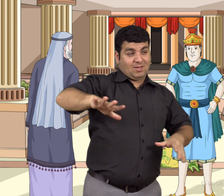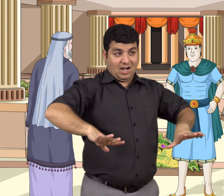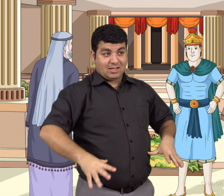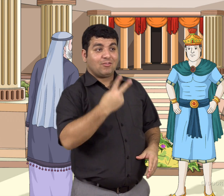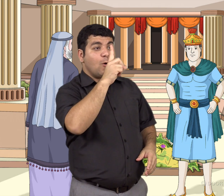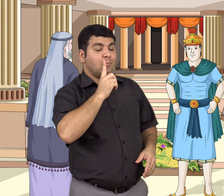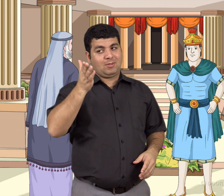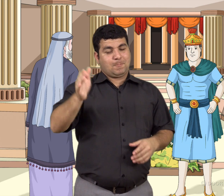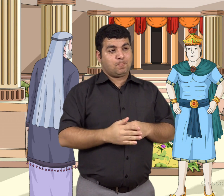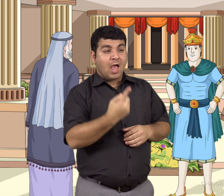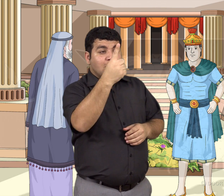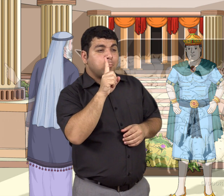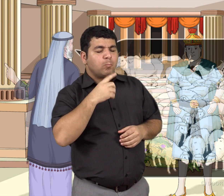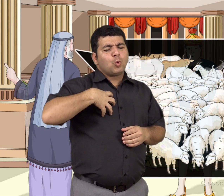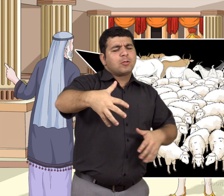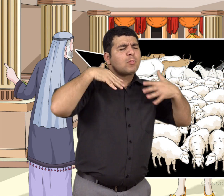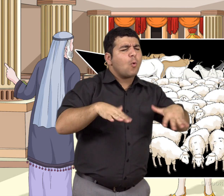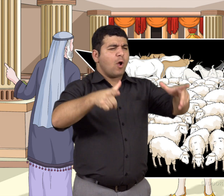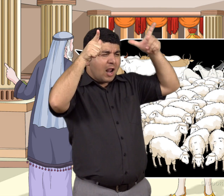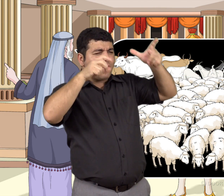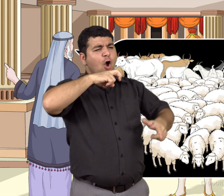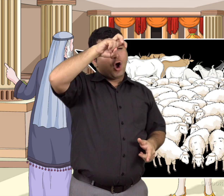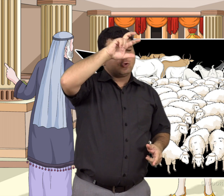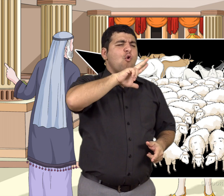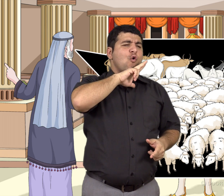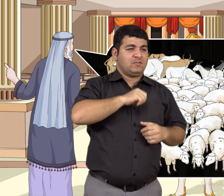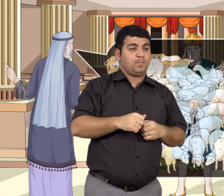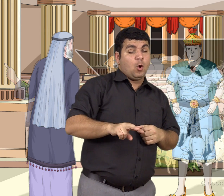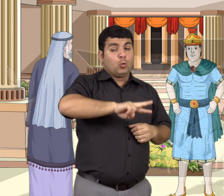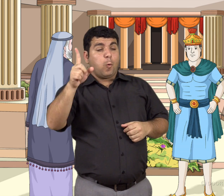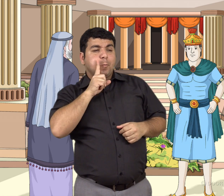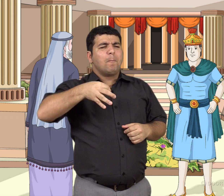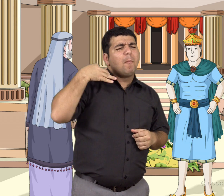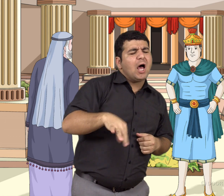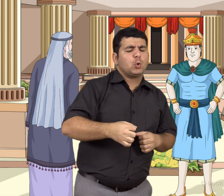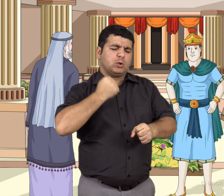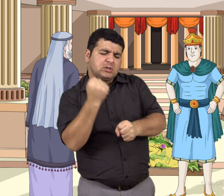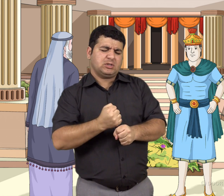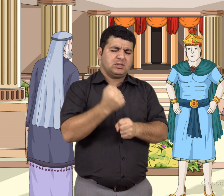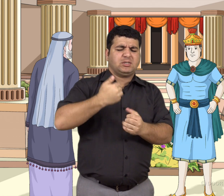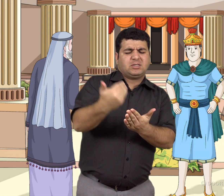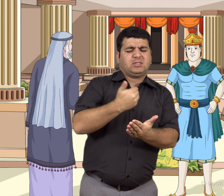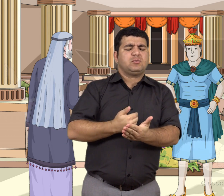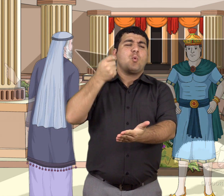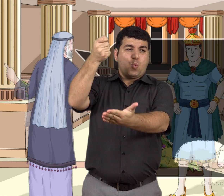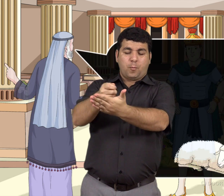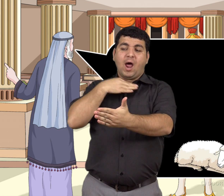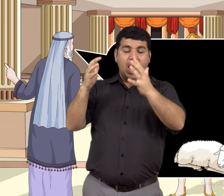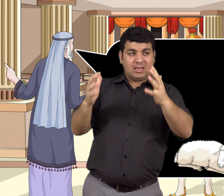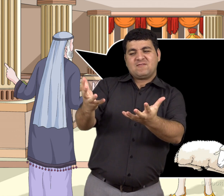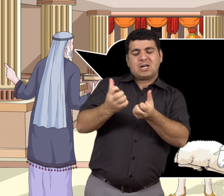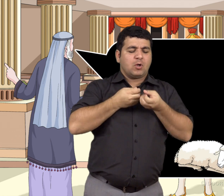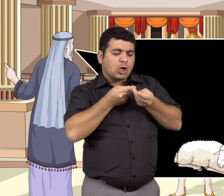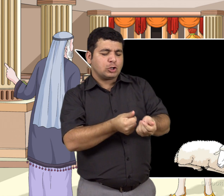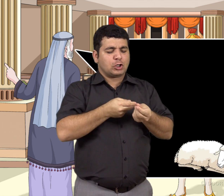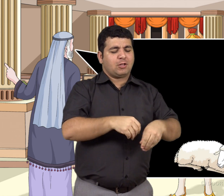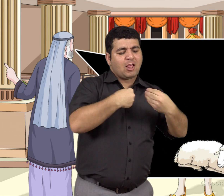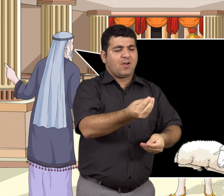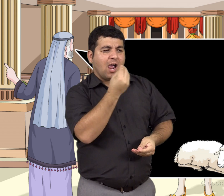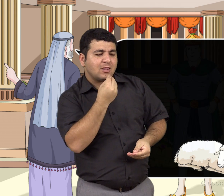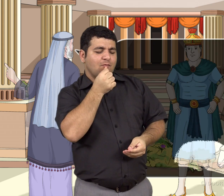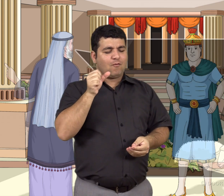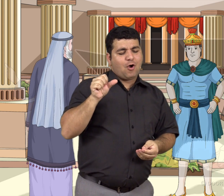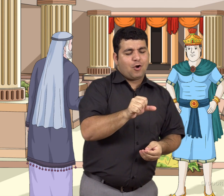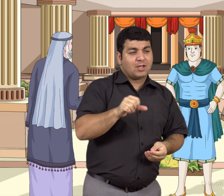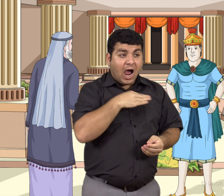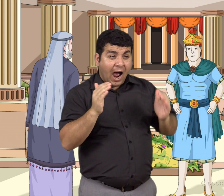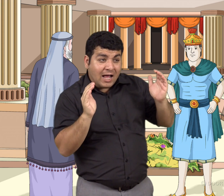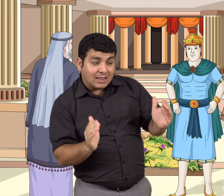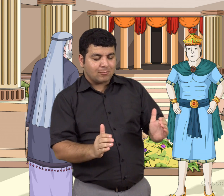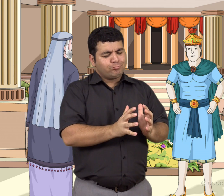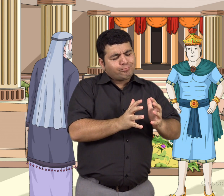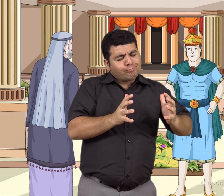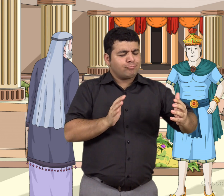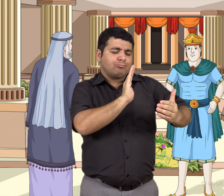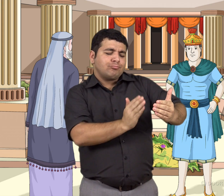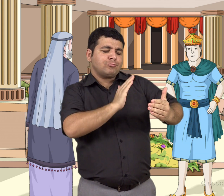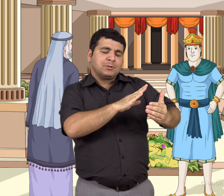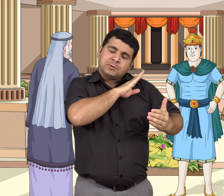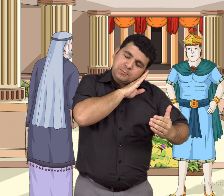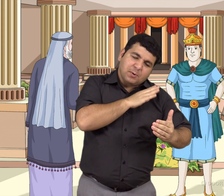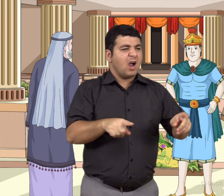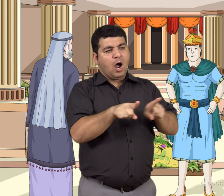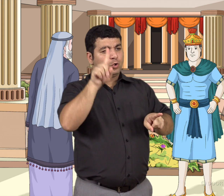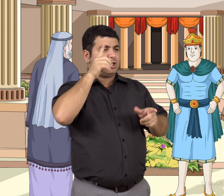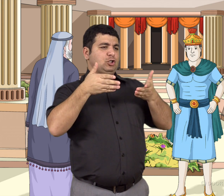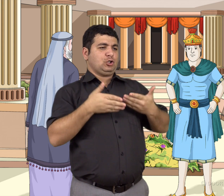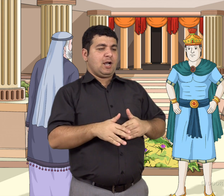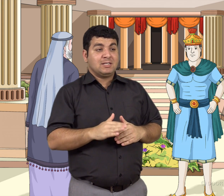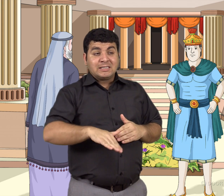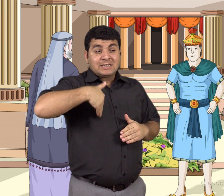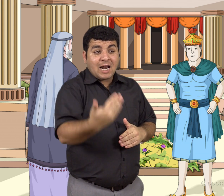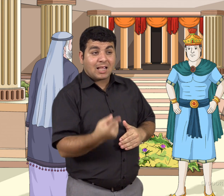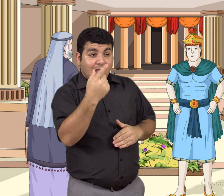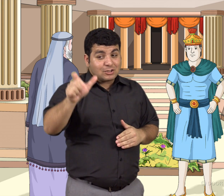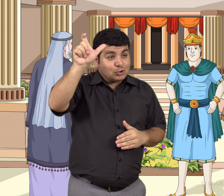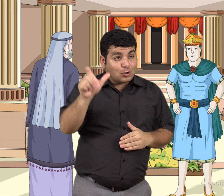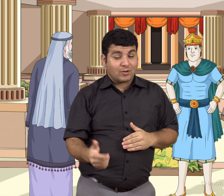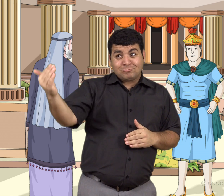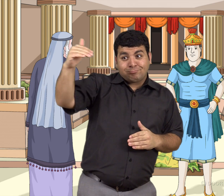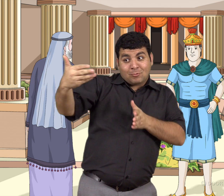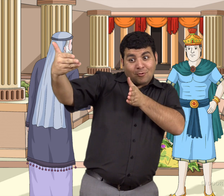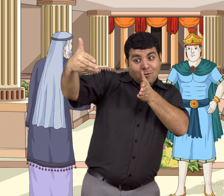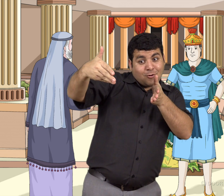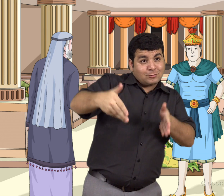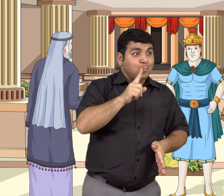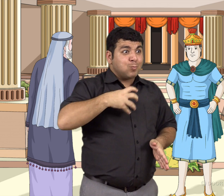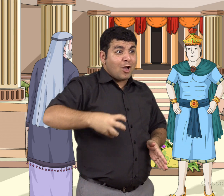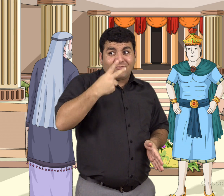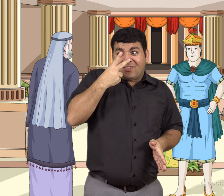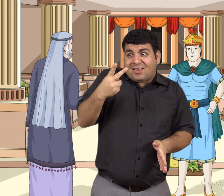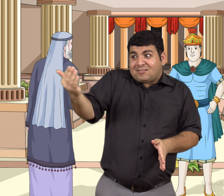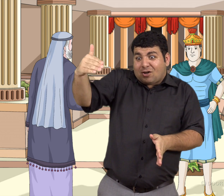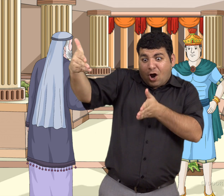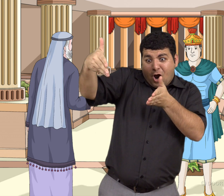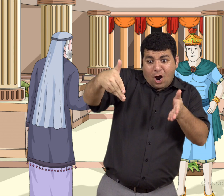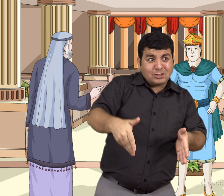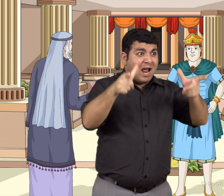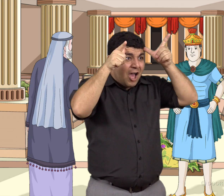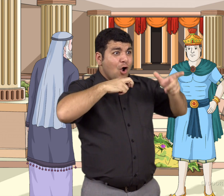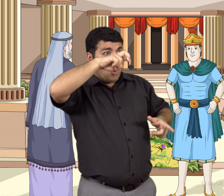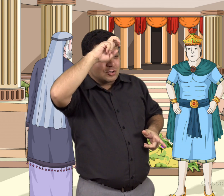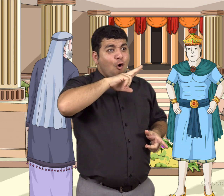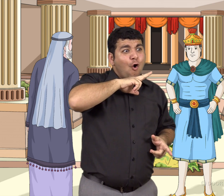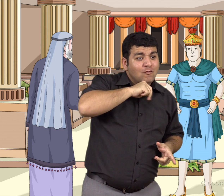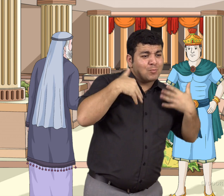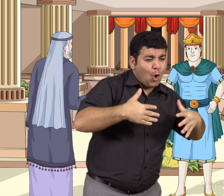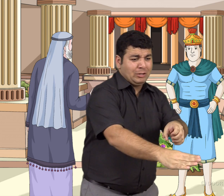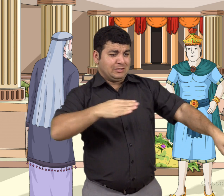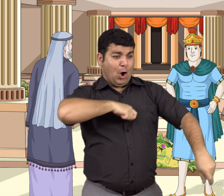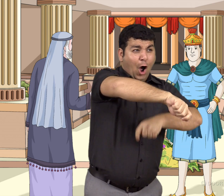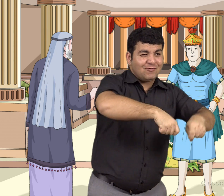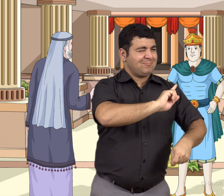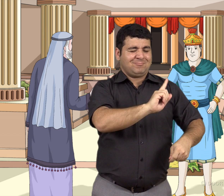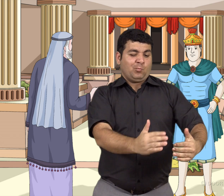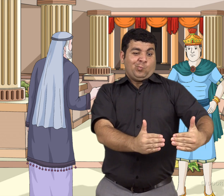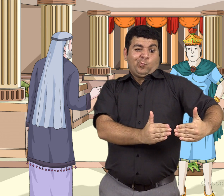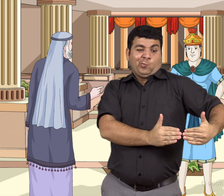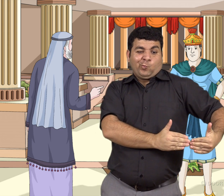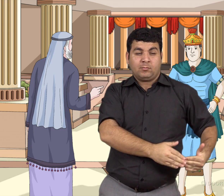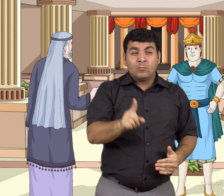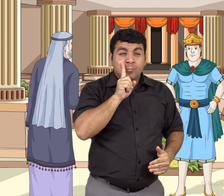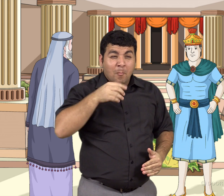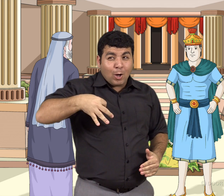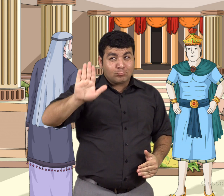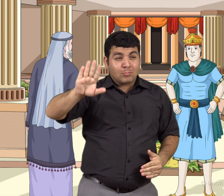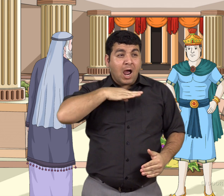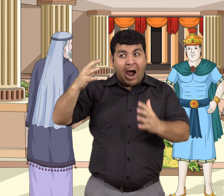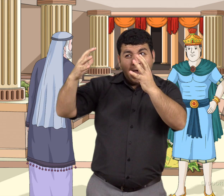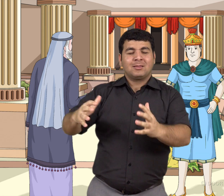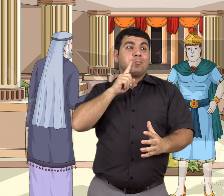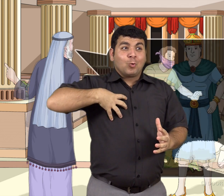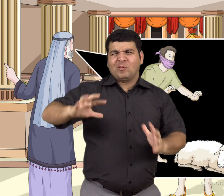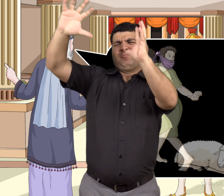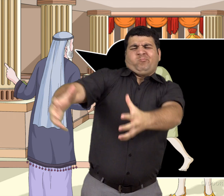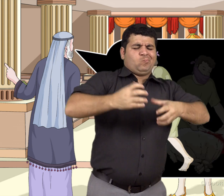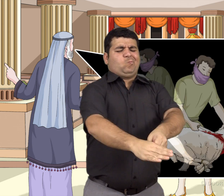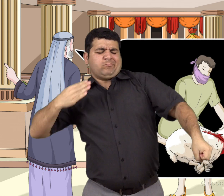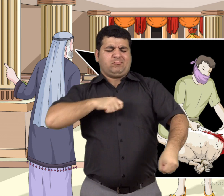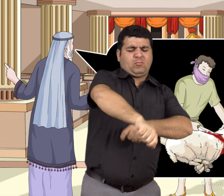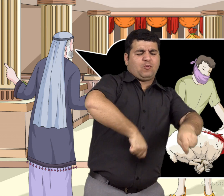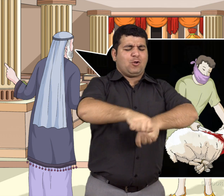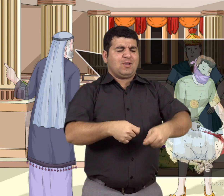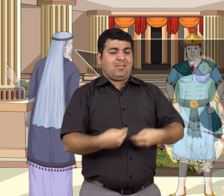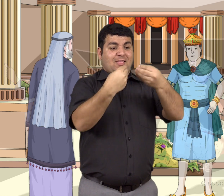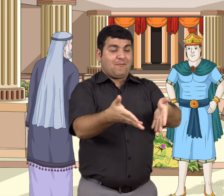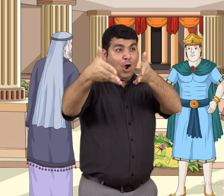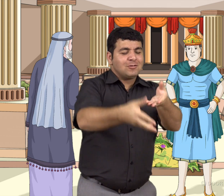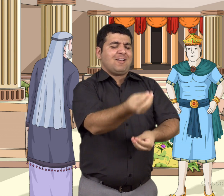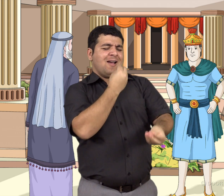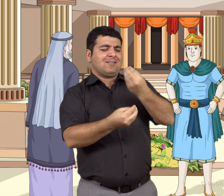The rich man had a great number of sheep and cattle, but the poor man had nothing except one small ewe lamb that he had bought. He raised it, and it grew up with him and his children. It shared his food and drank from his cup; it slept in his arms and was like a daughter to him. Now a traveler came to the rich man, who refrained from taking one of his own sheep or cattle to prepare for the traveler who had come to him.